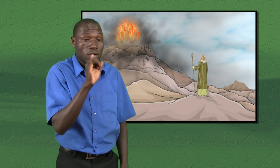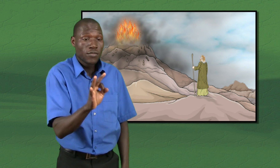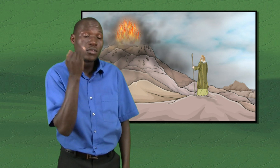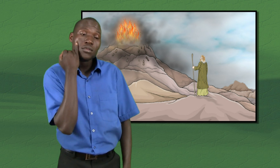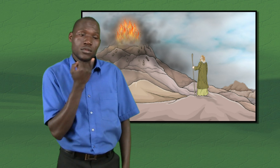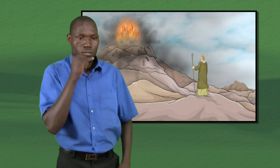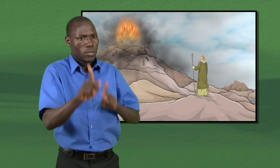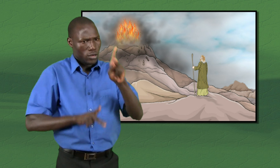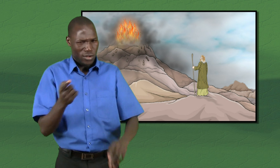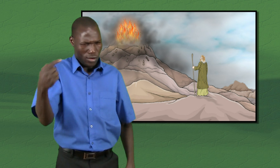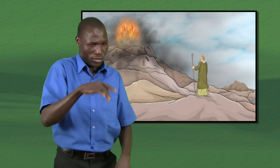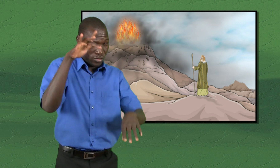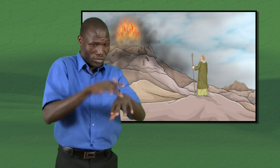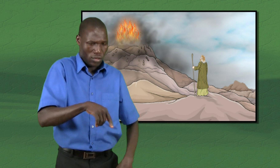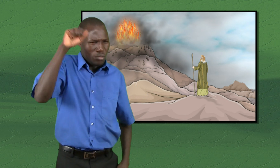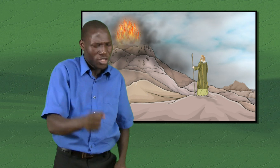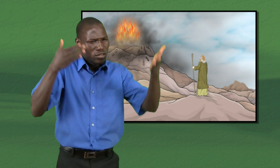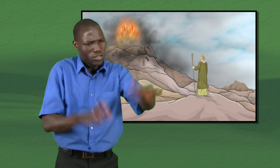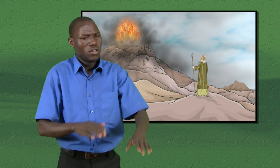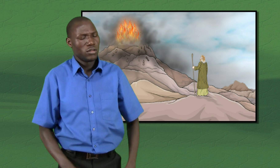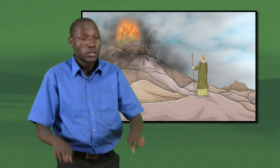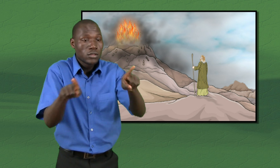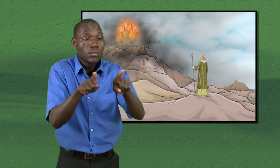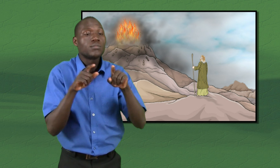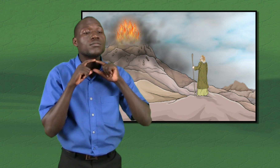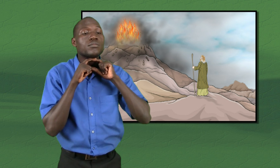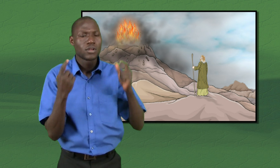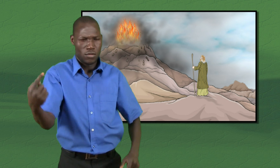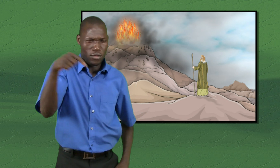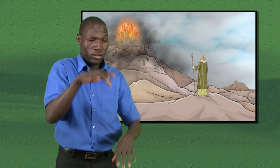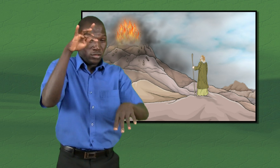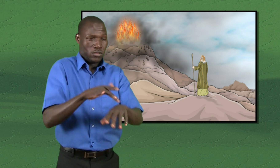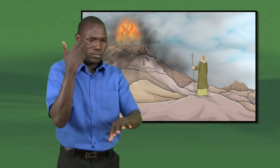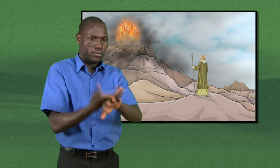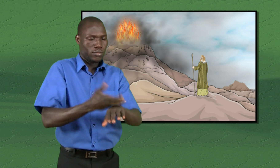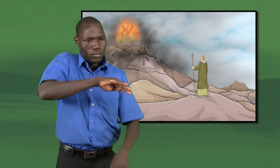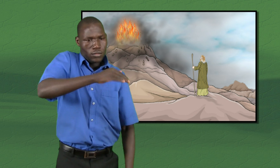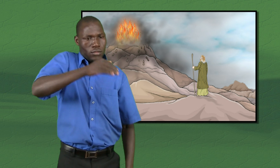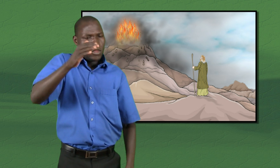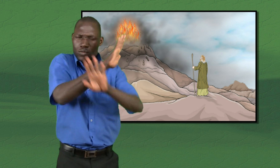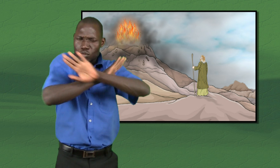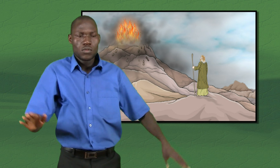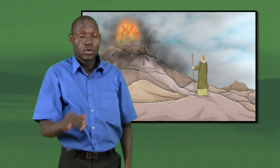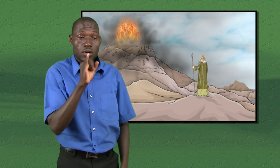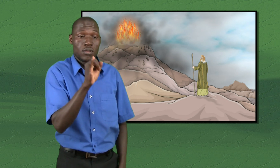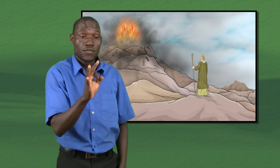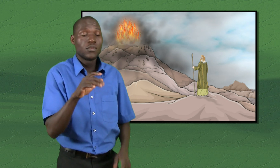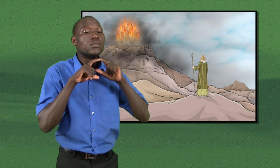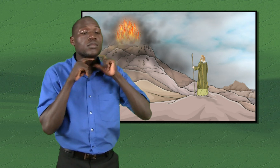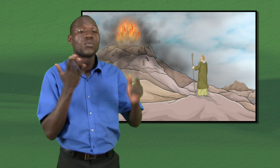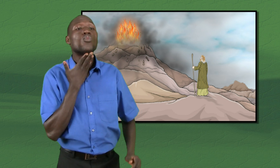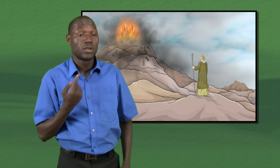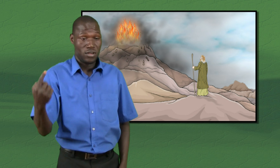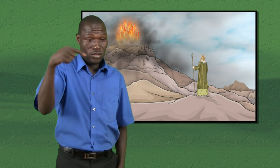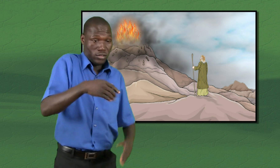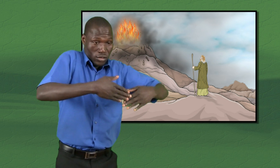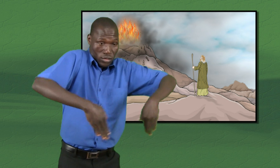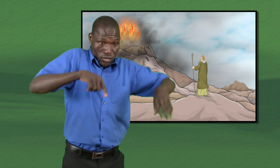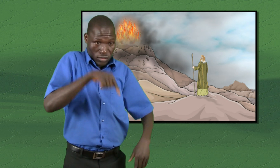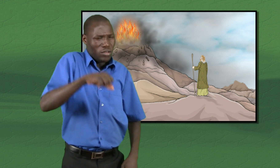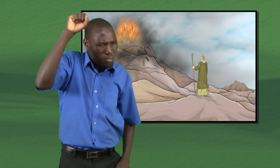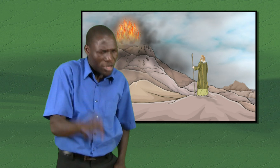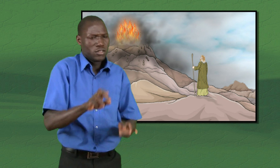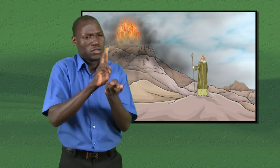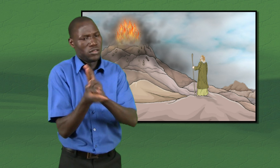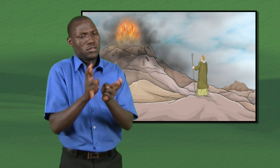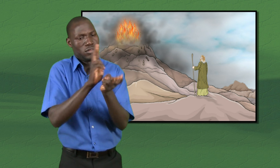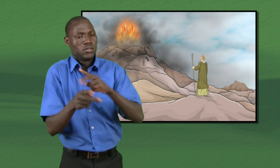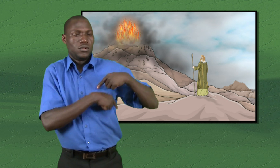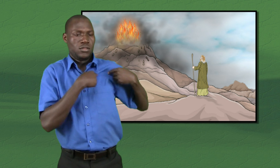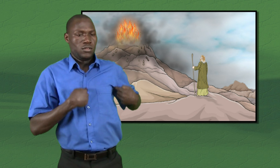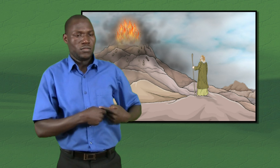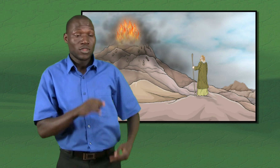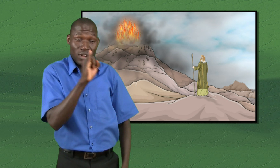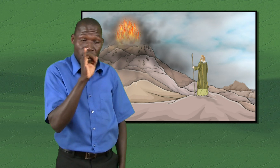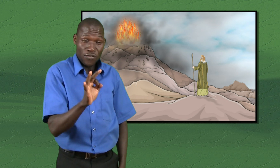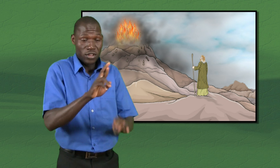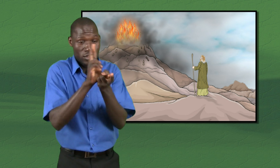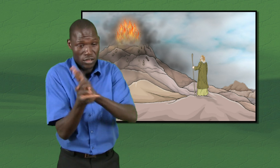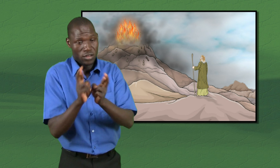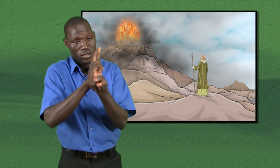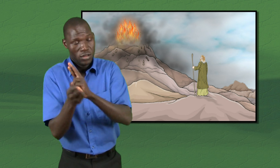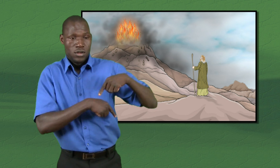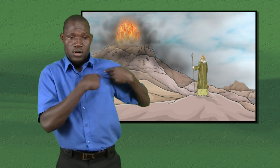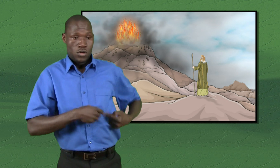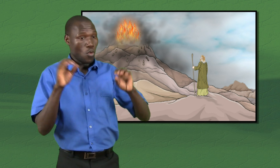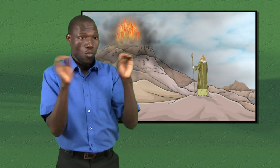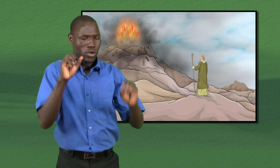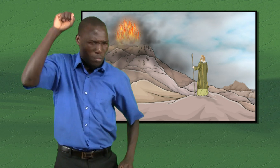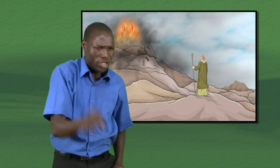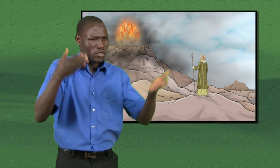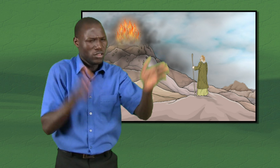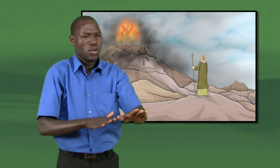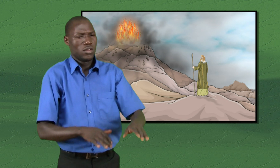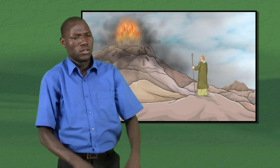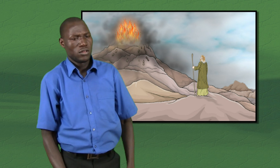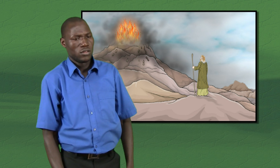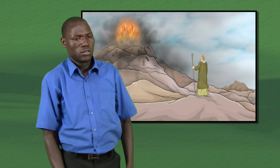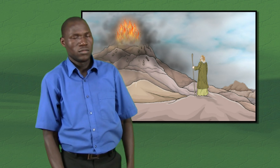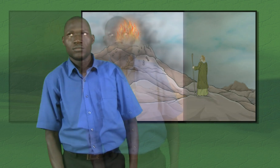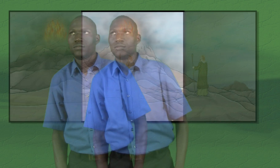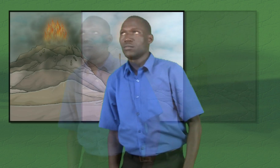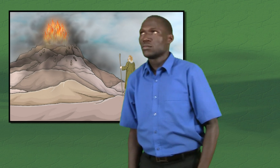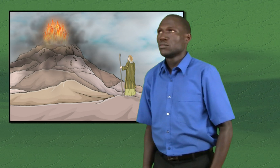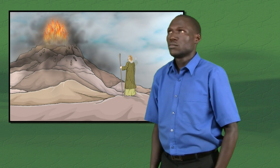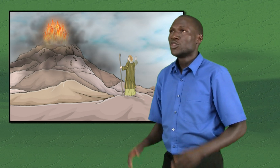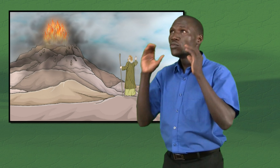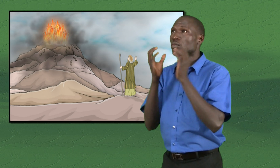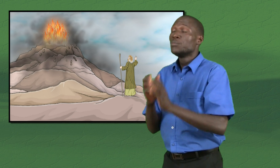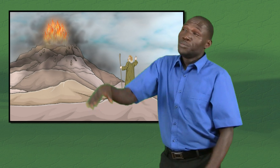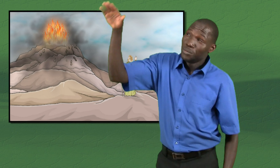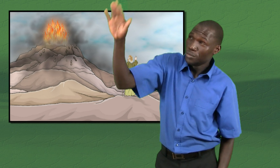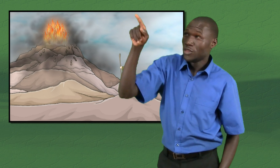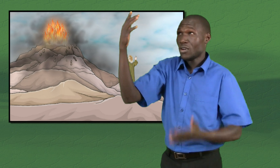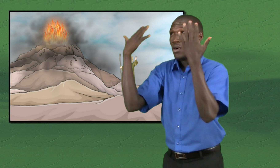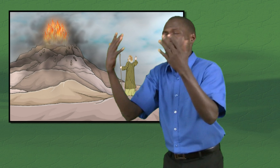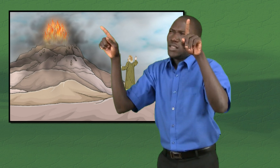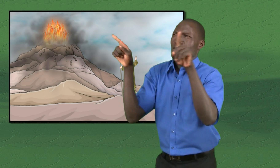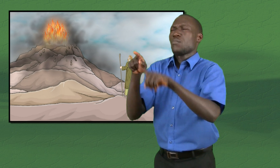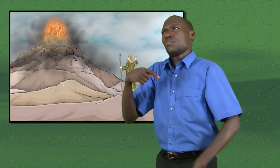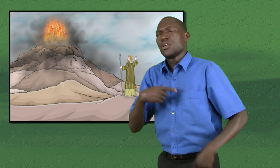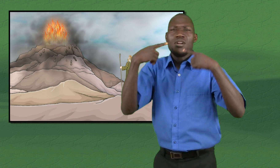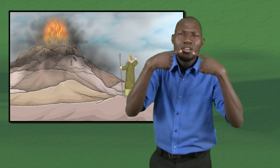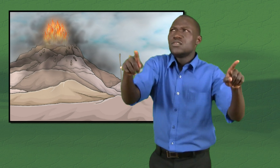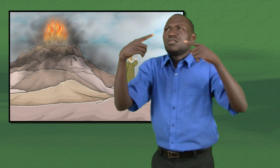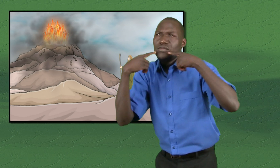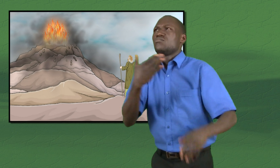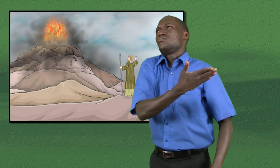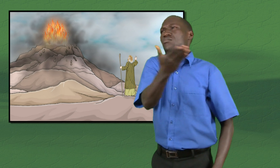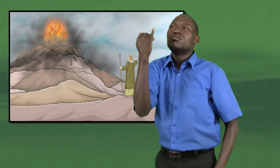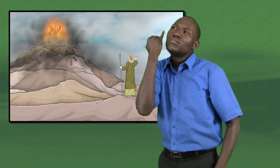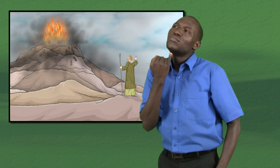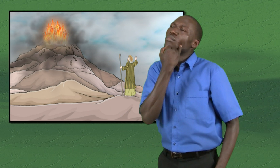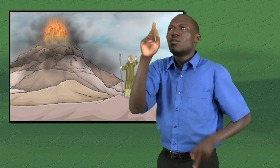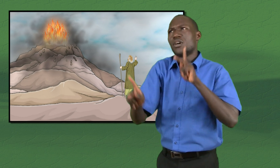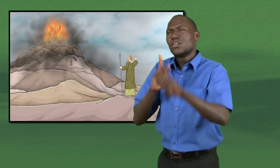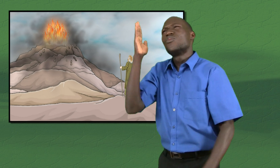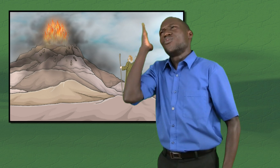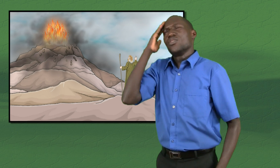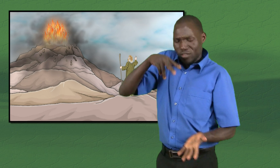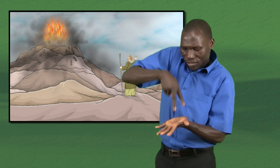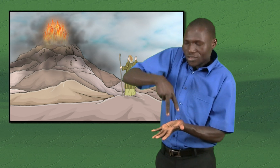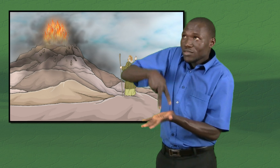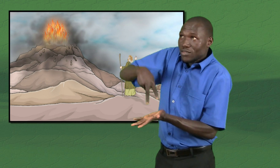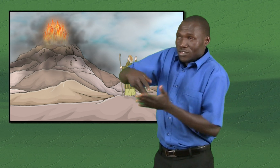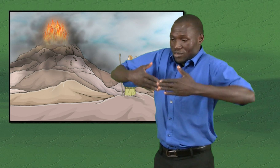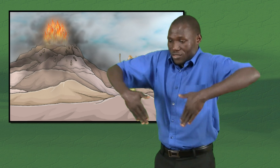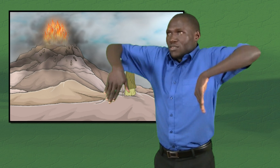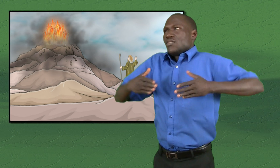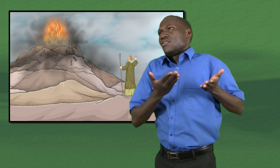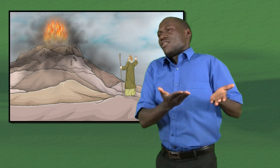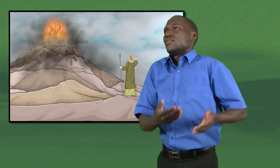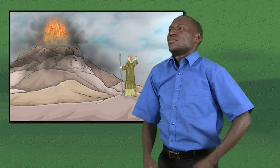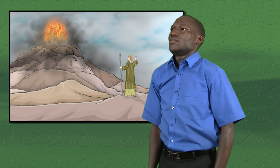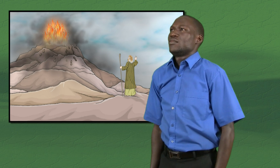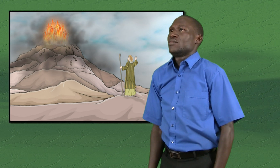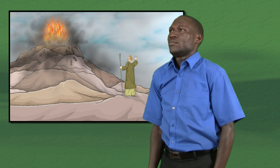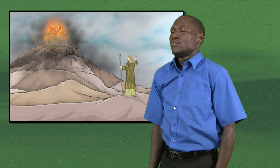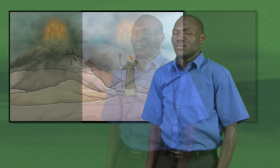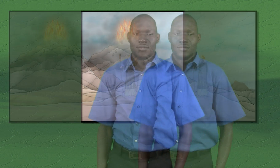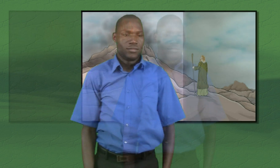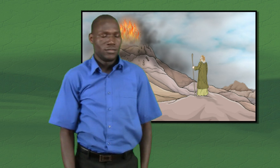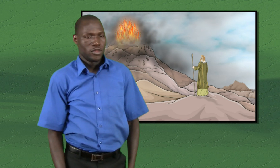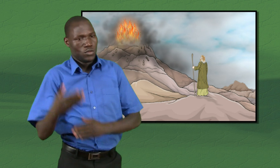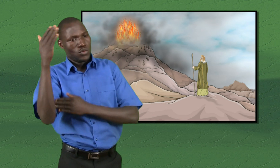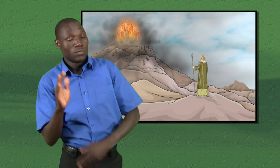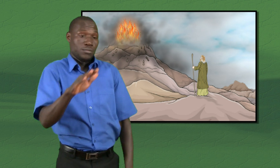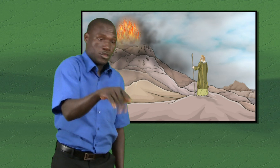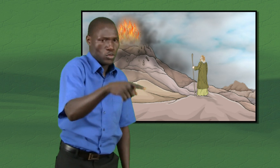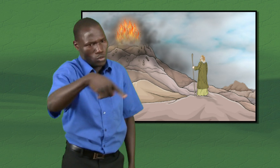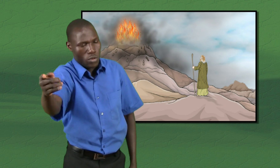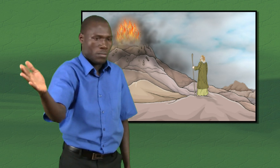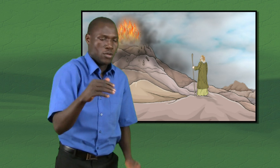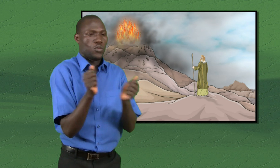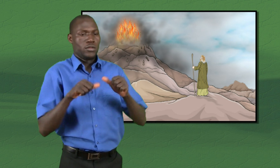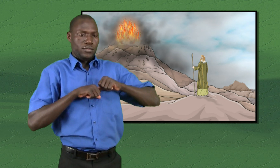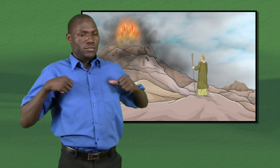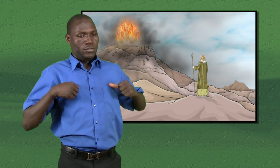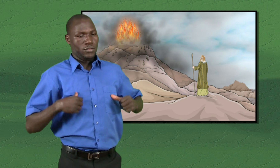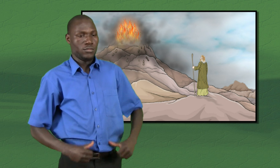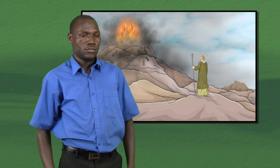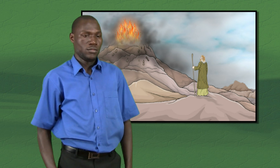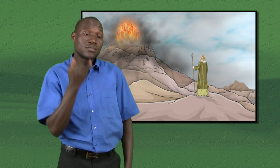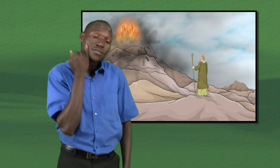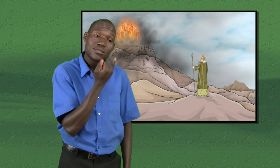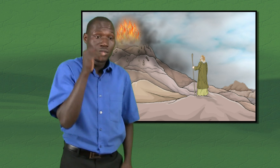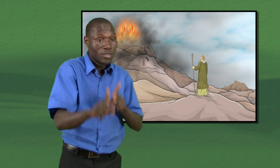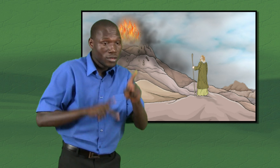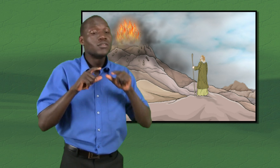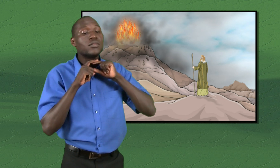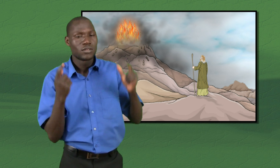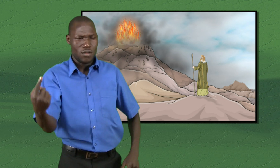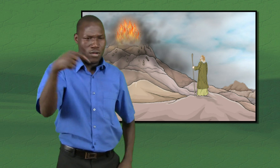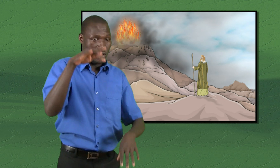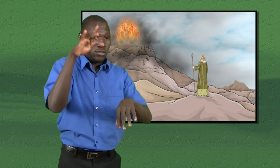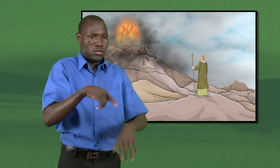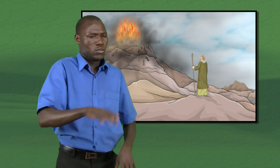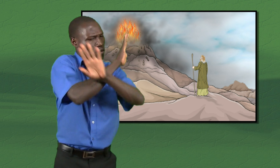So Moses went up, and the LORD said to him, “Go down and warn the people not to break through to see the LORD, lest many of them perish. Even the priests who approach the LORD must consecrate themselves, or the LORD will break out against them.”